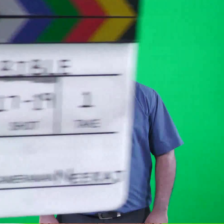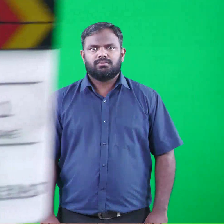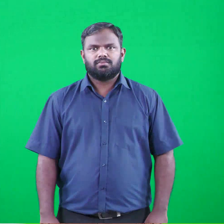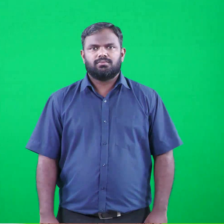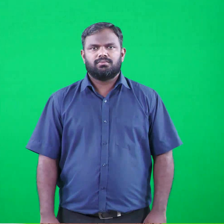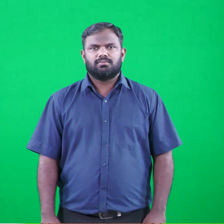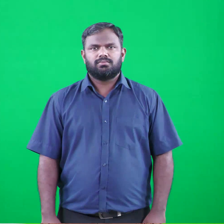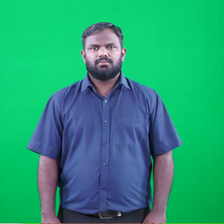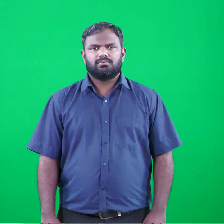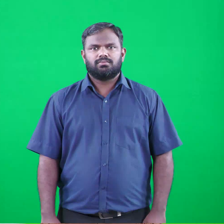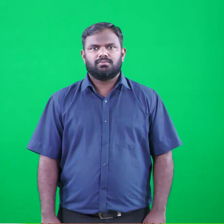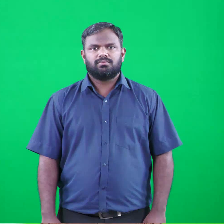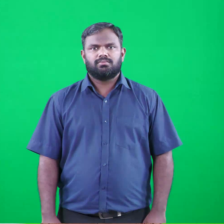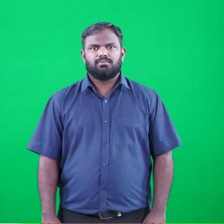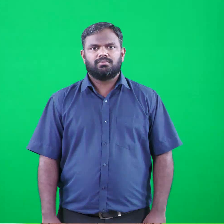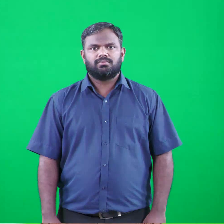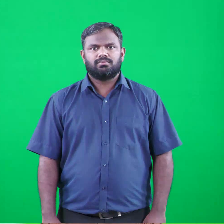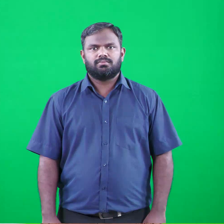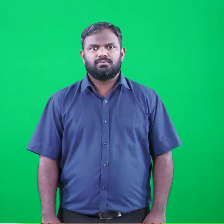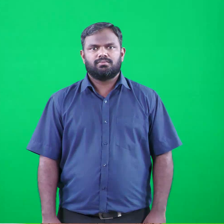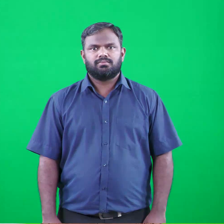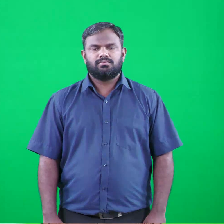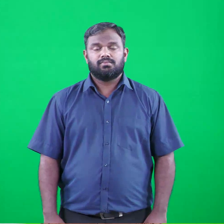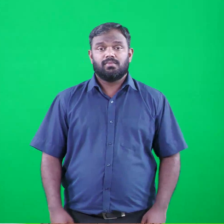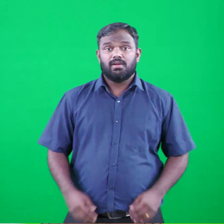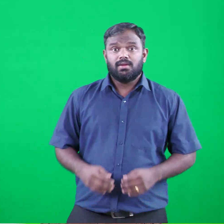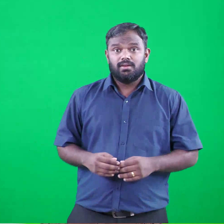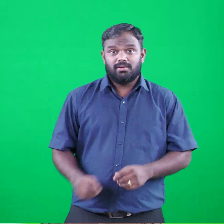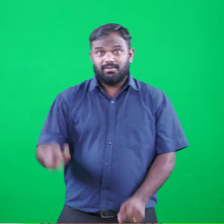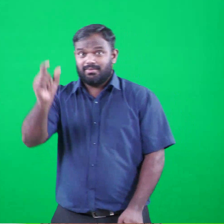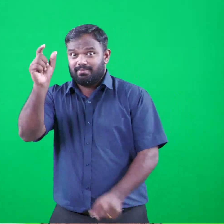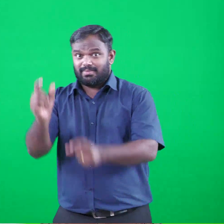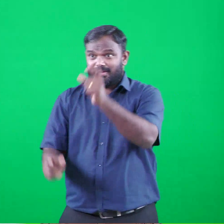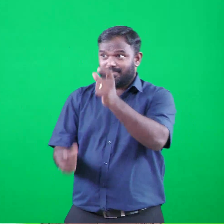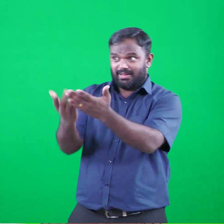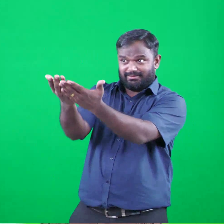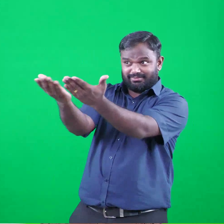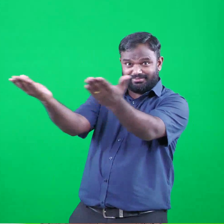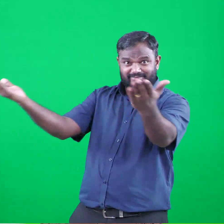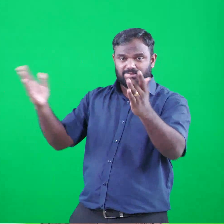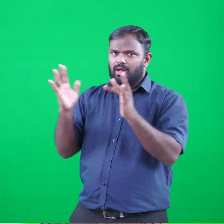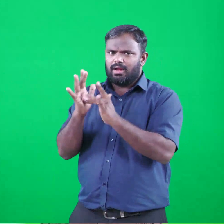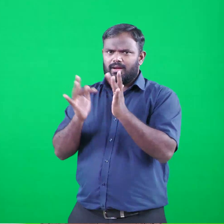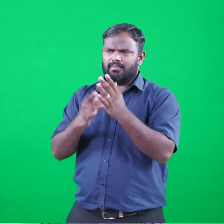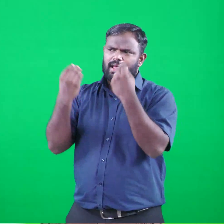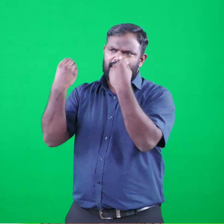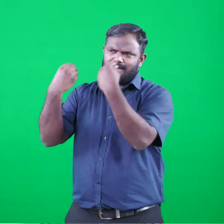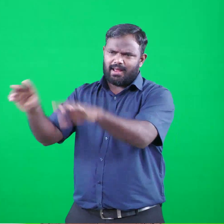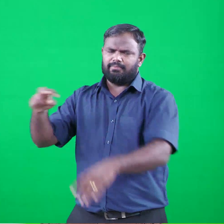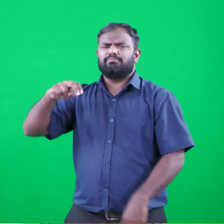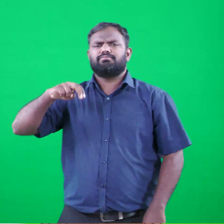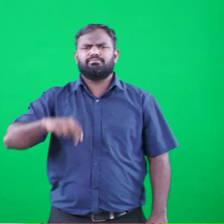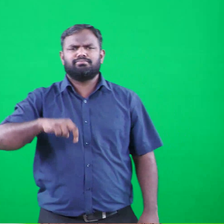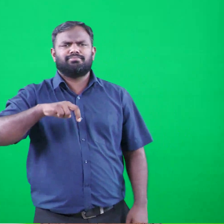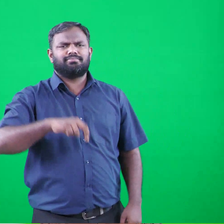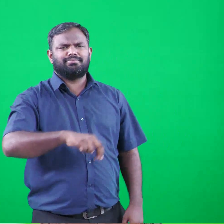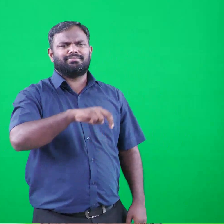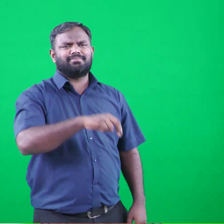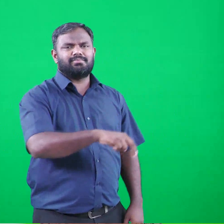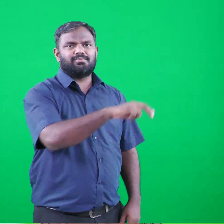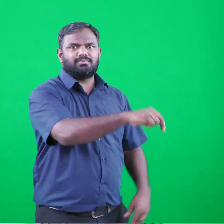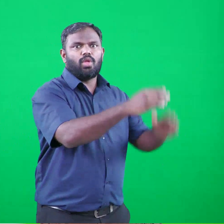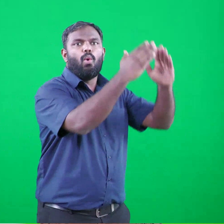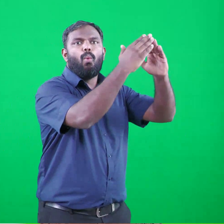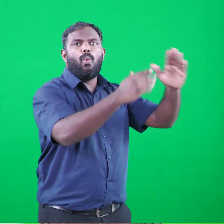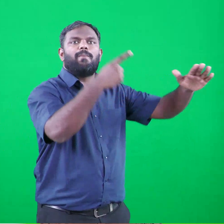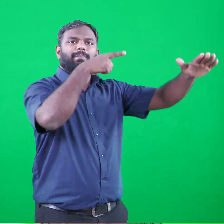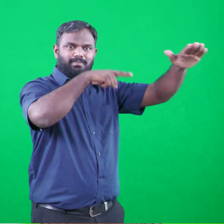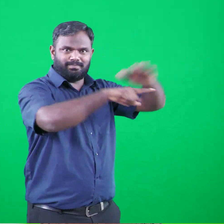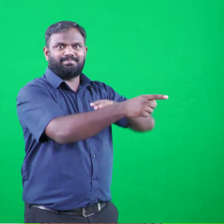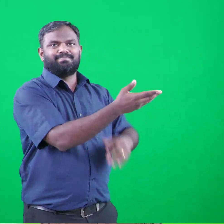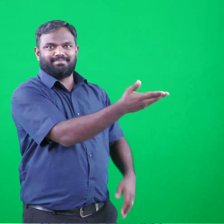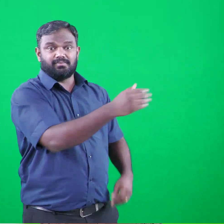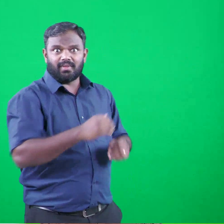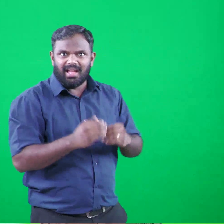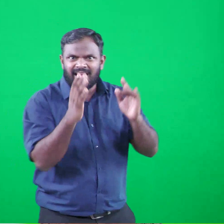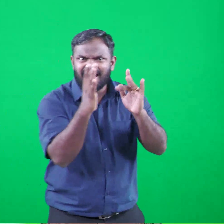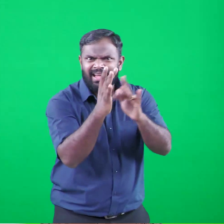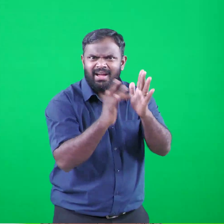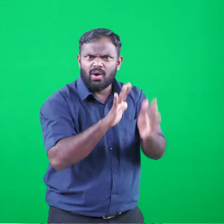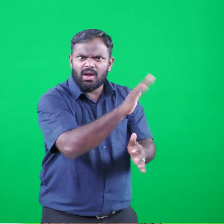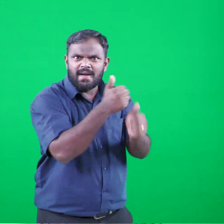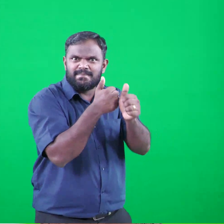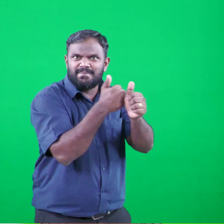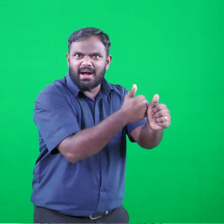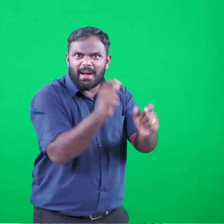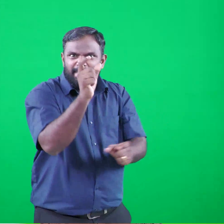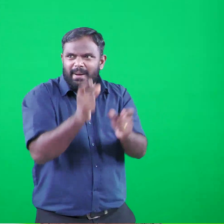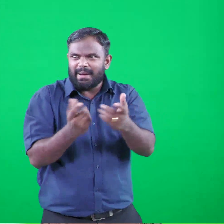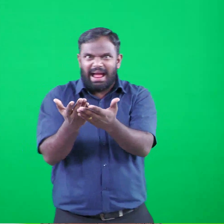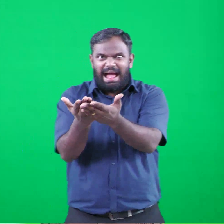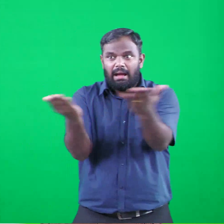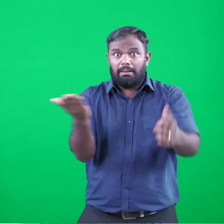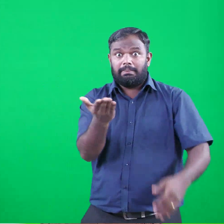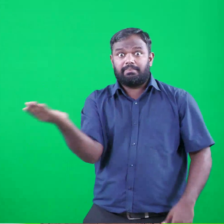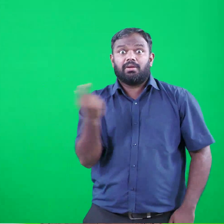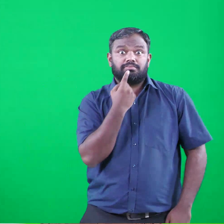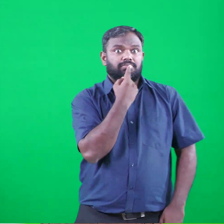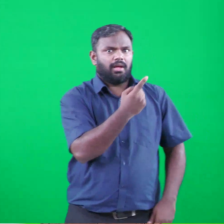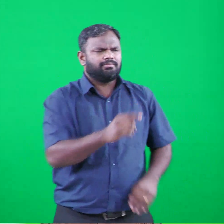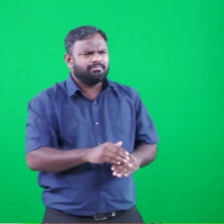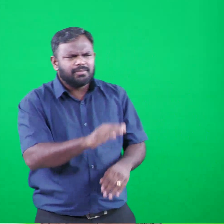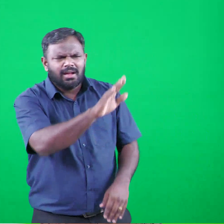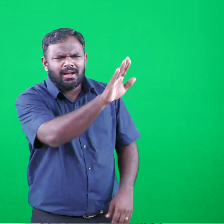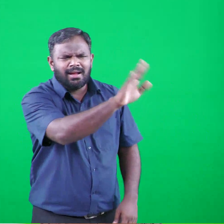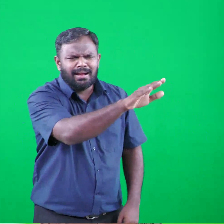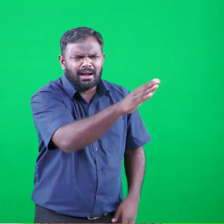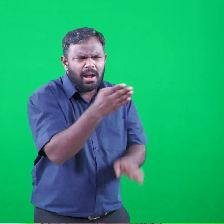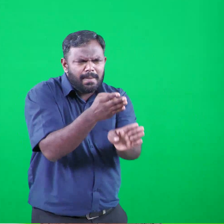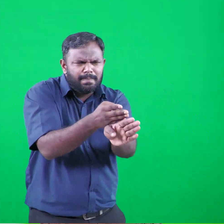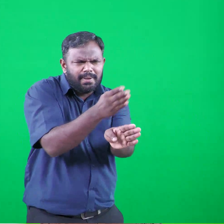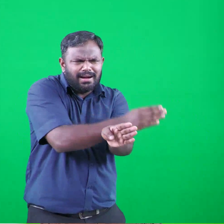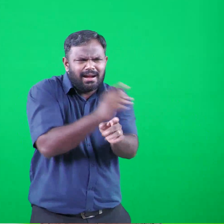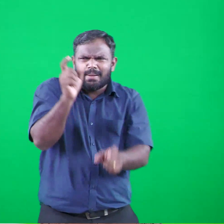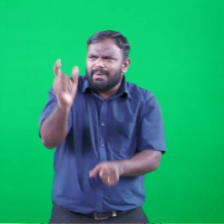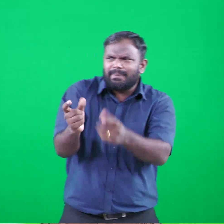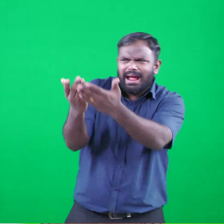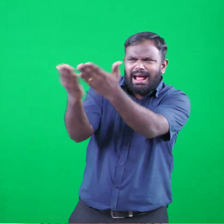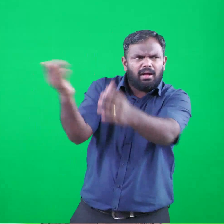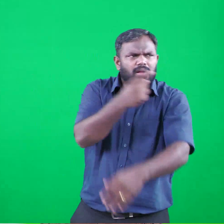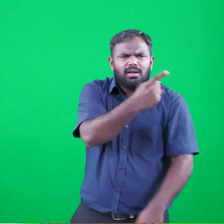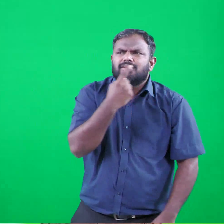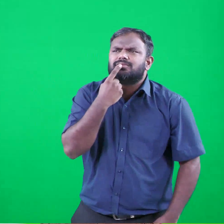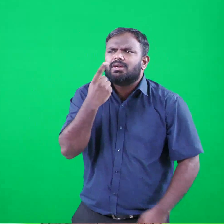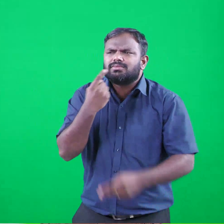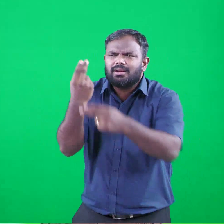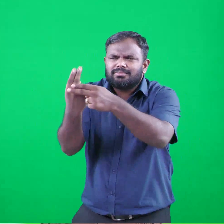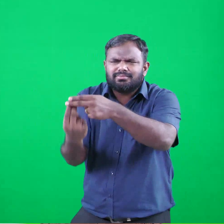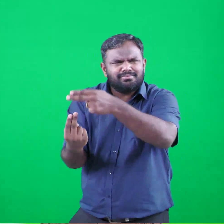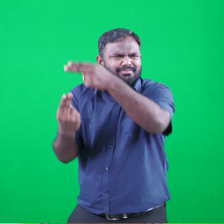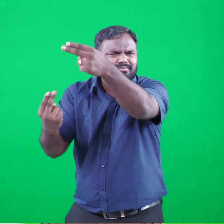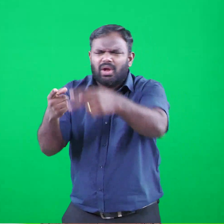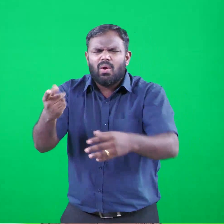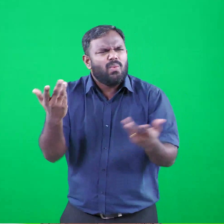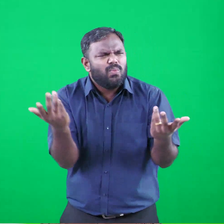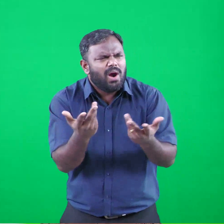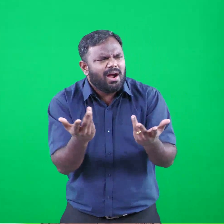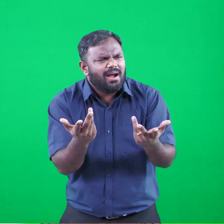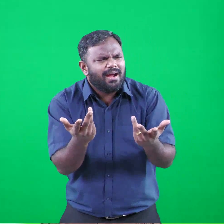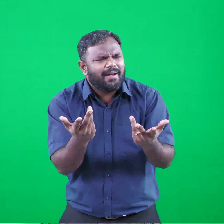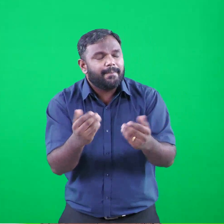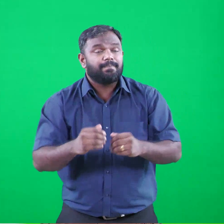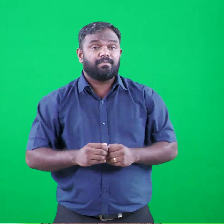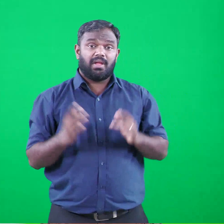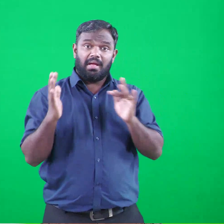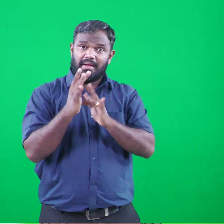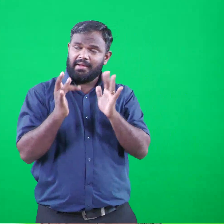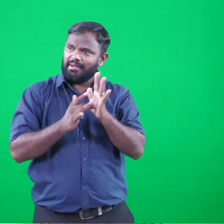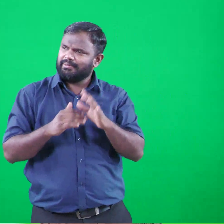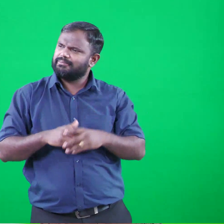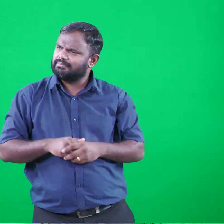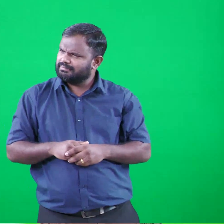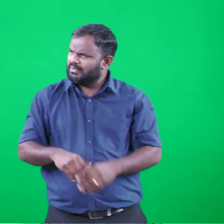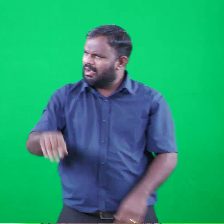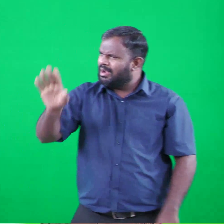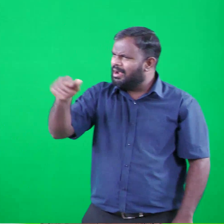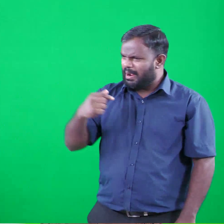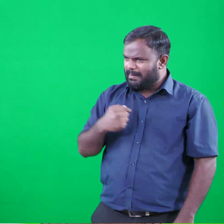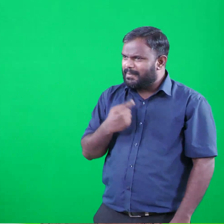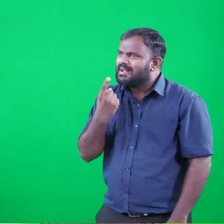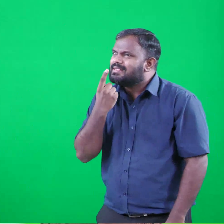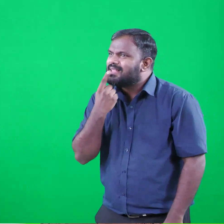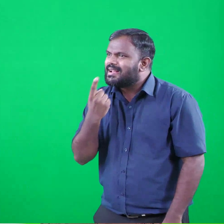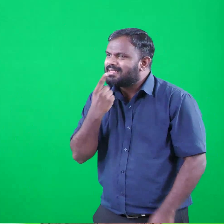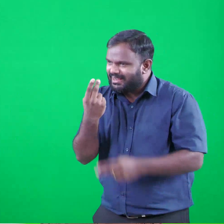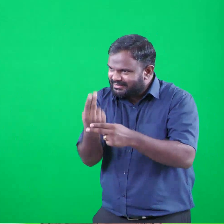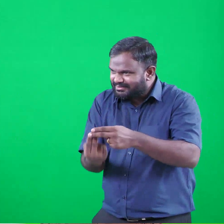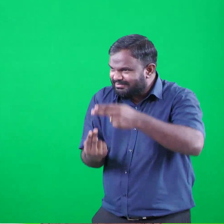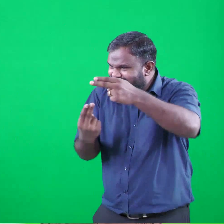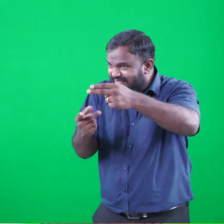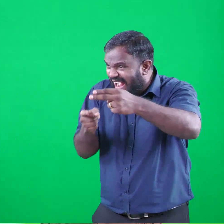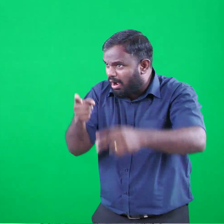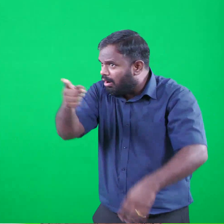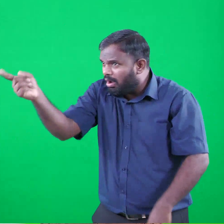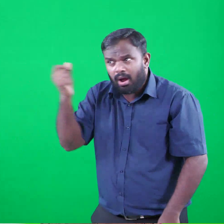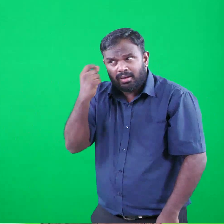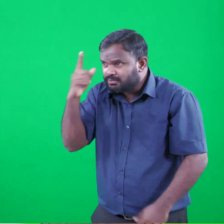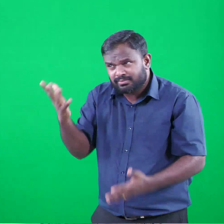After Jesus had left the crowd and gone into the house, His disciples inquired about the parable. "Are you still so dull?"